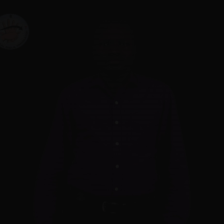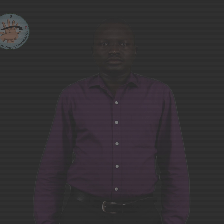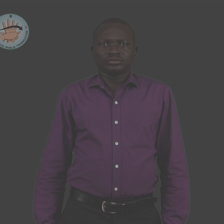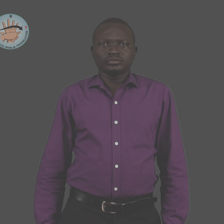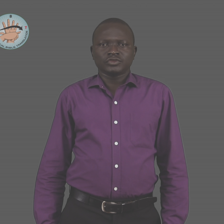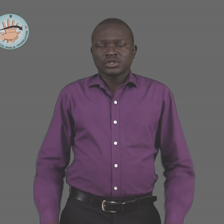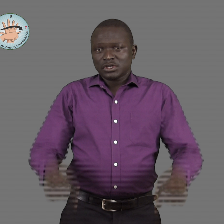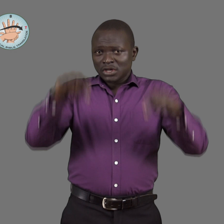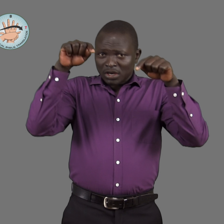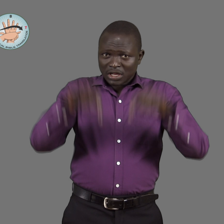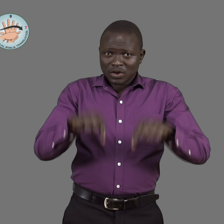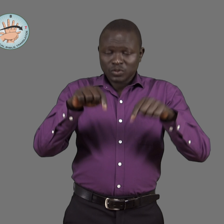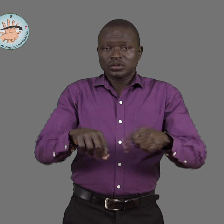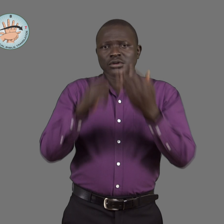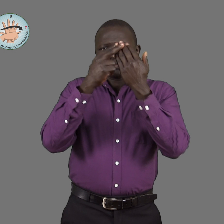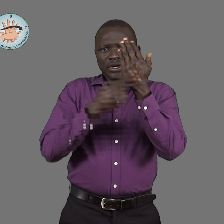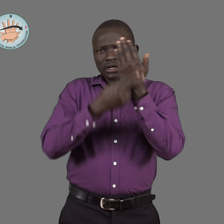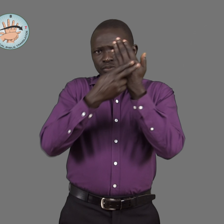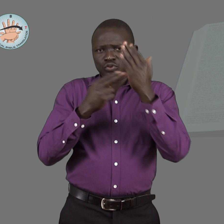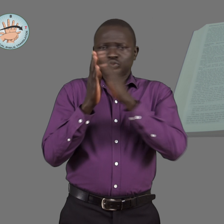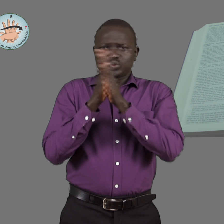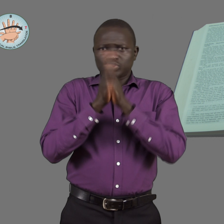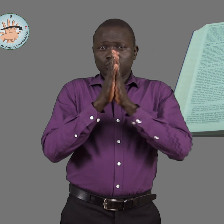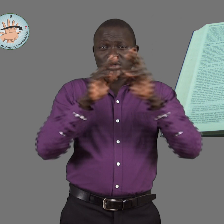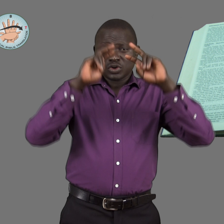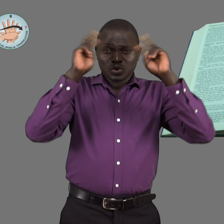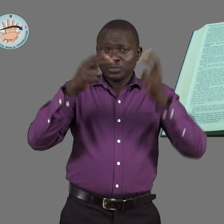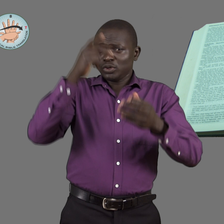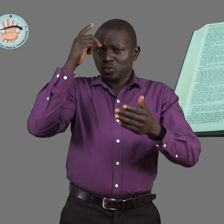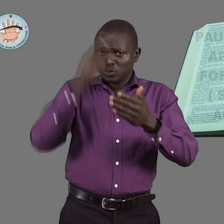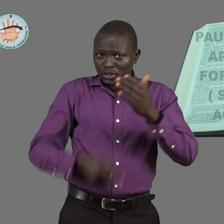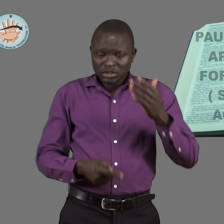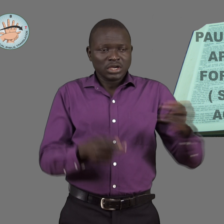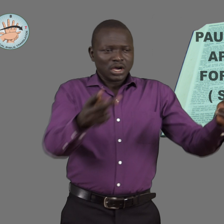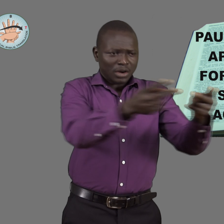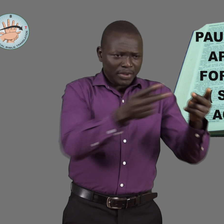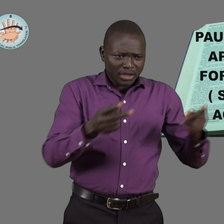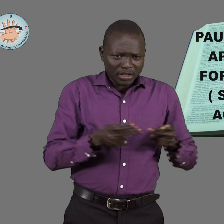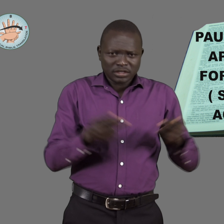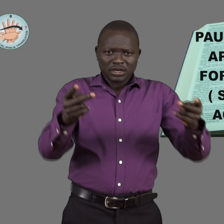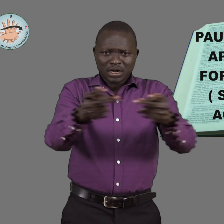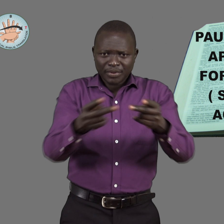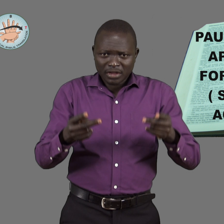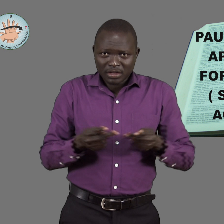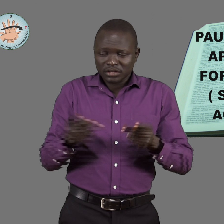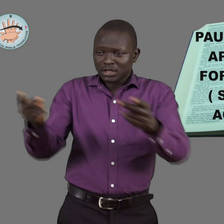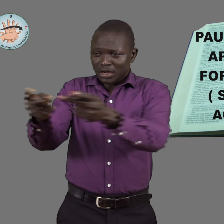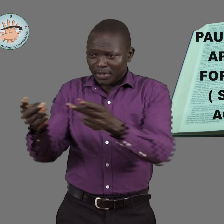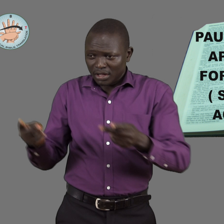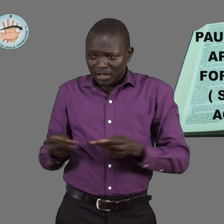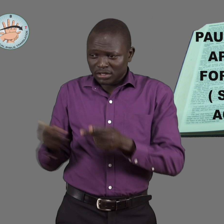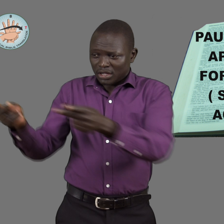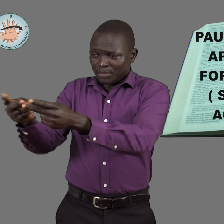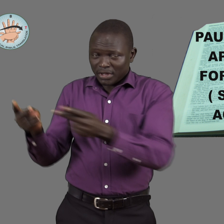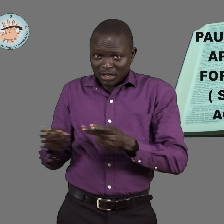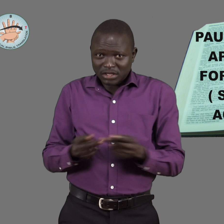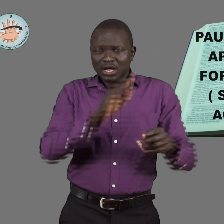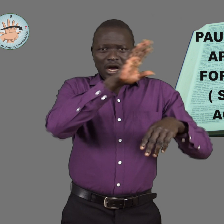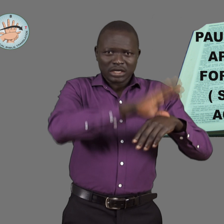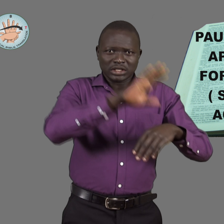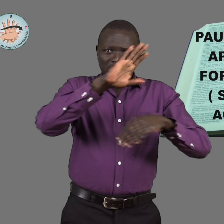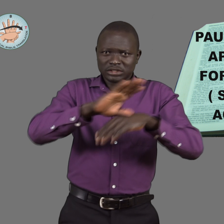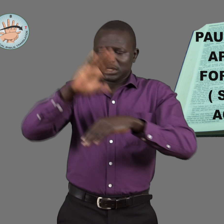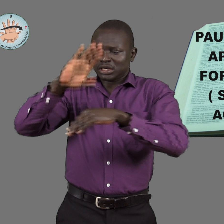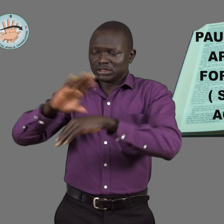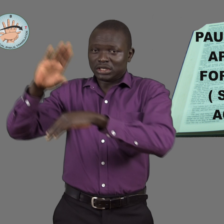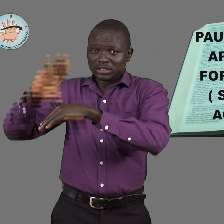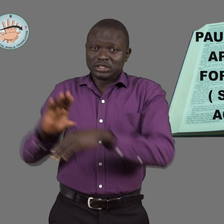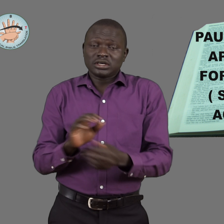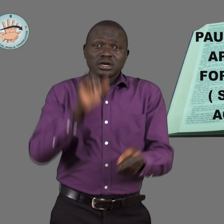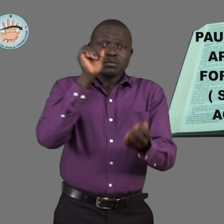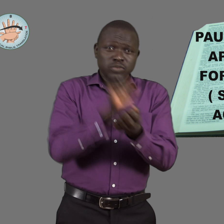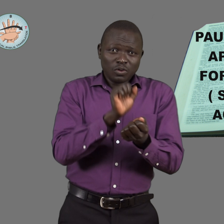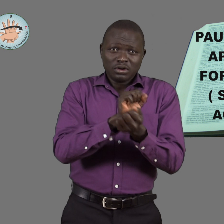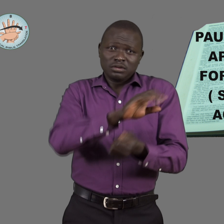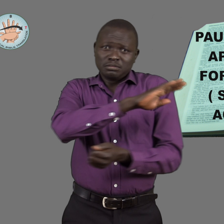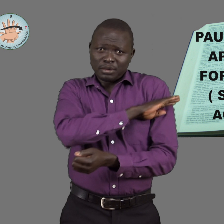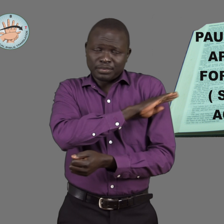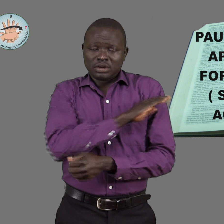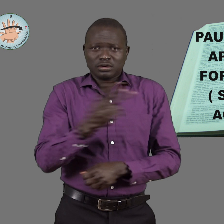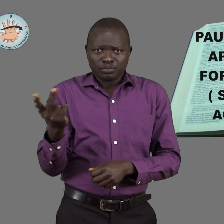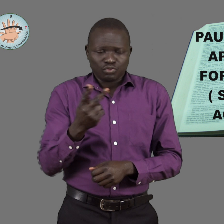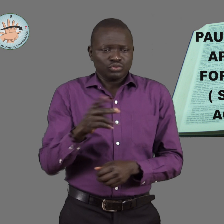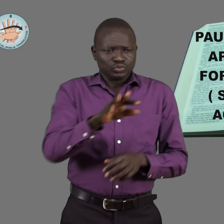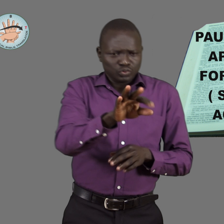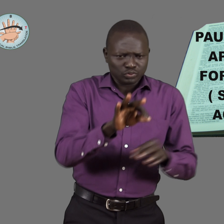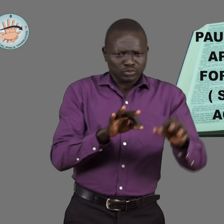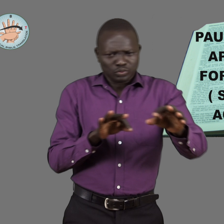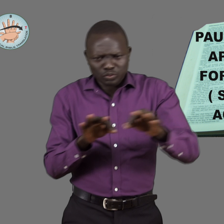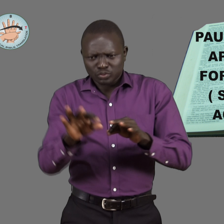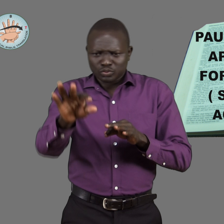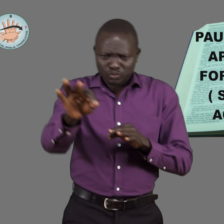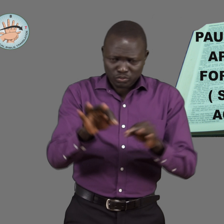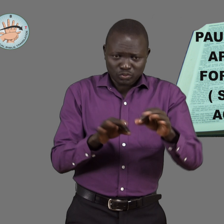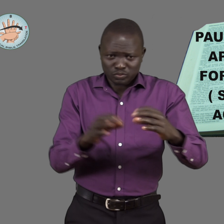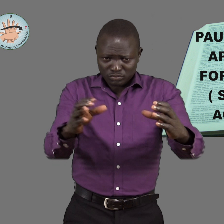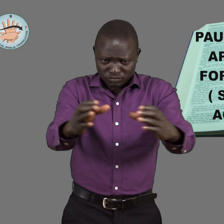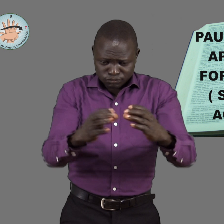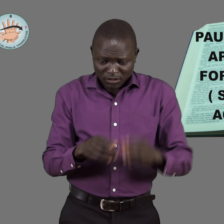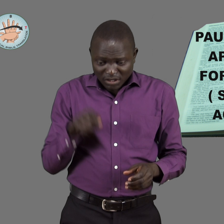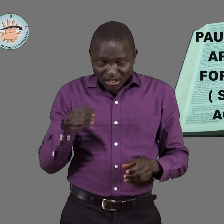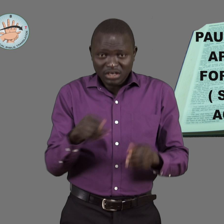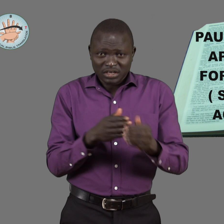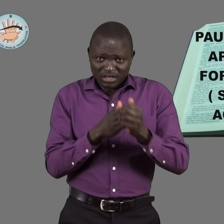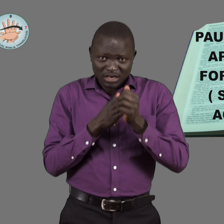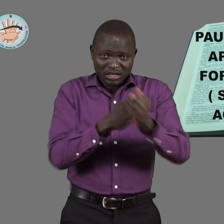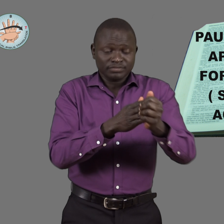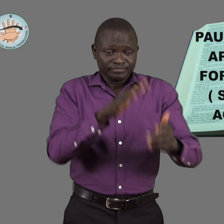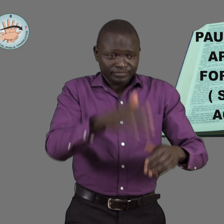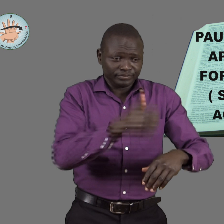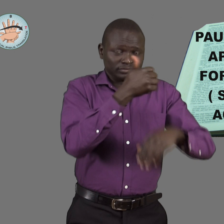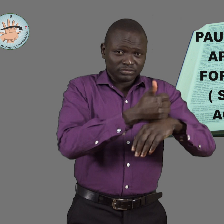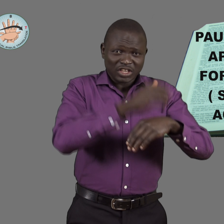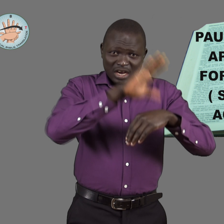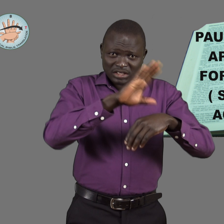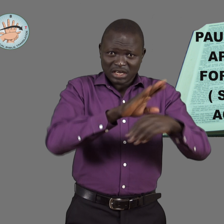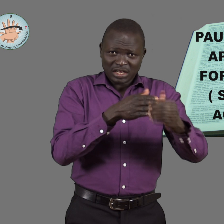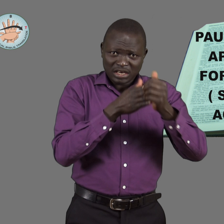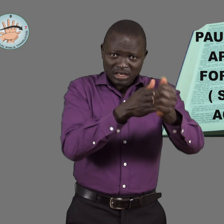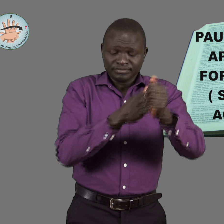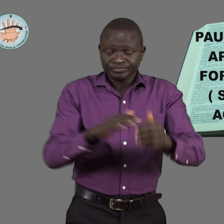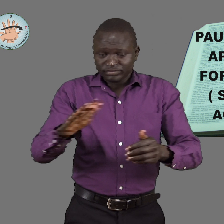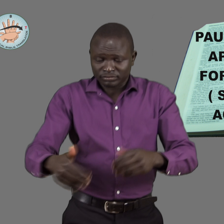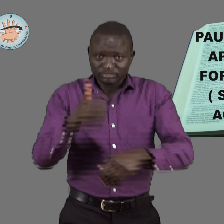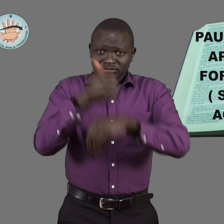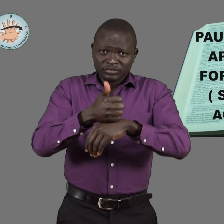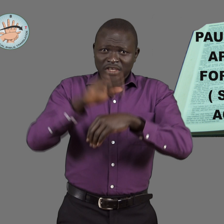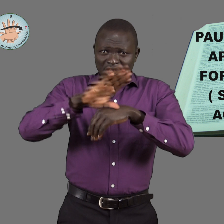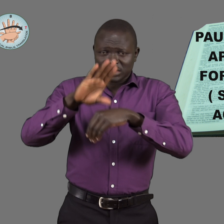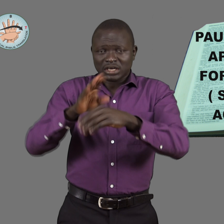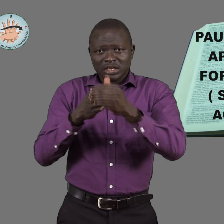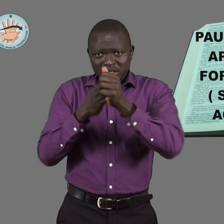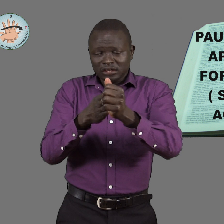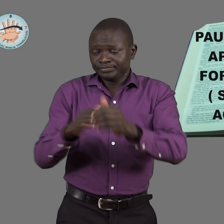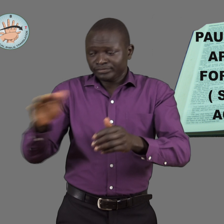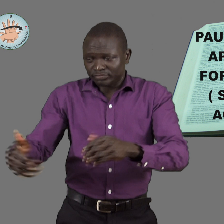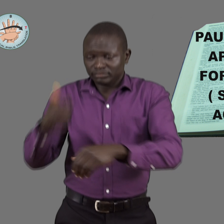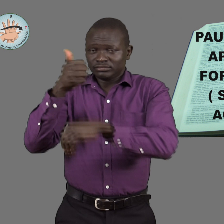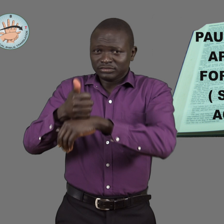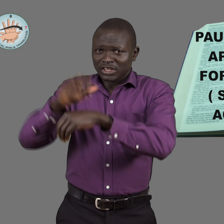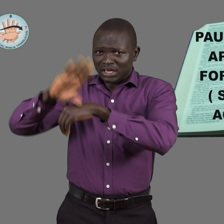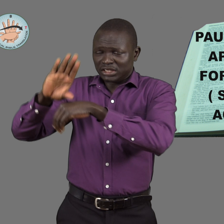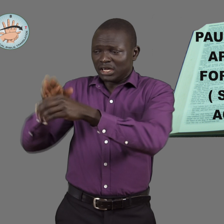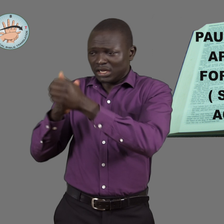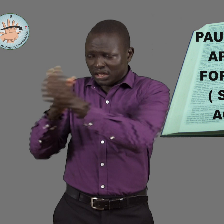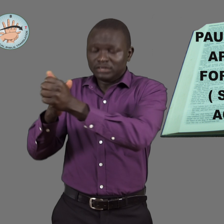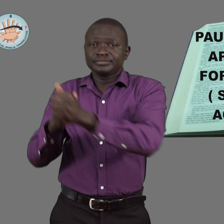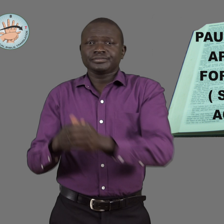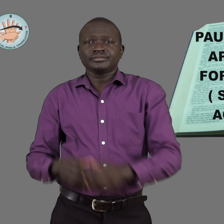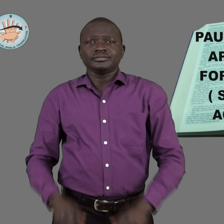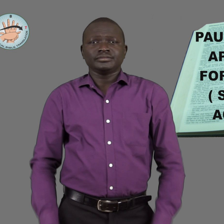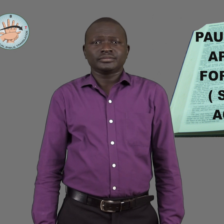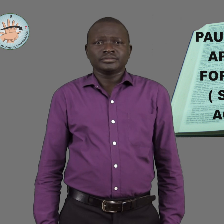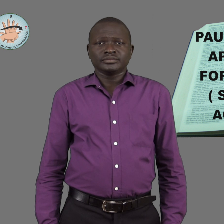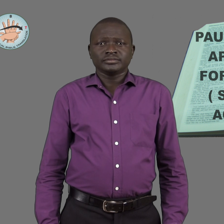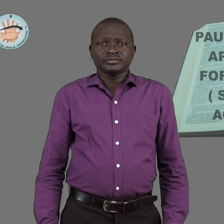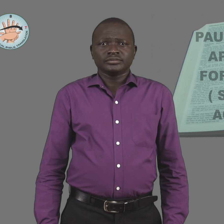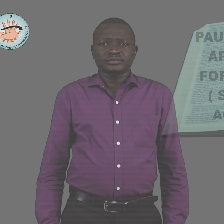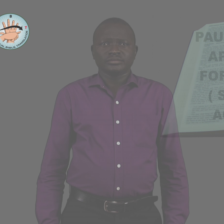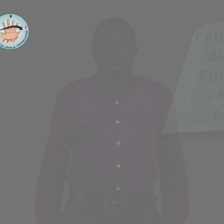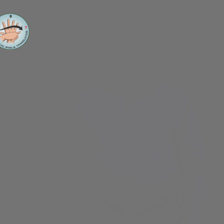Jewish and Barnabas appoint leaders for the churches